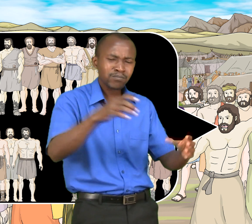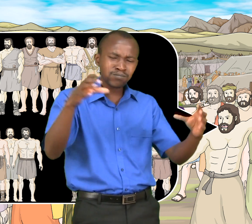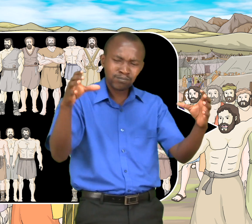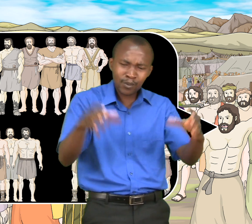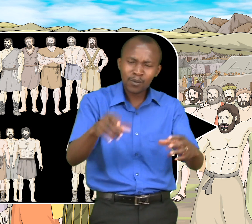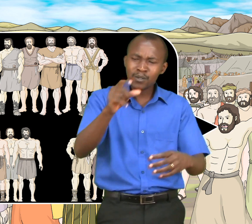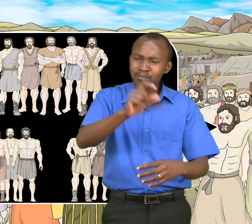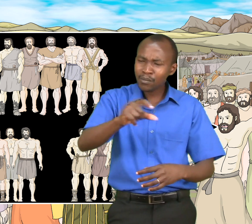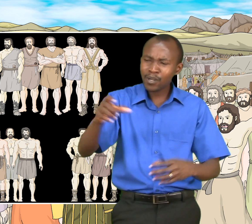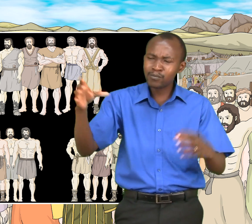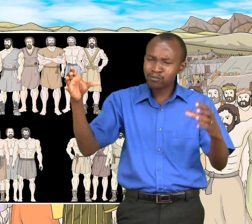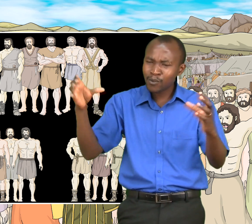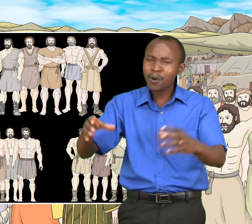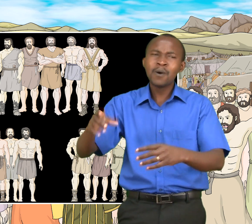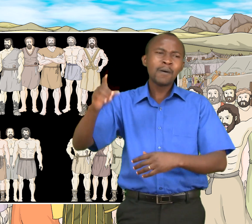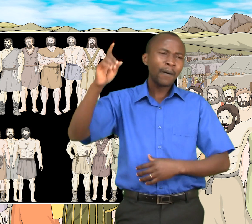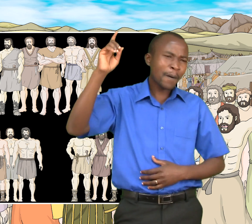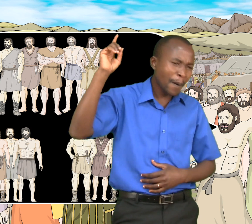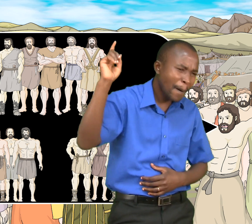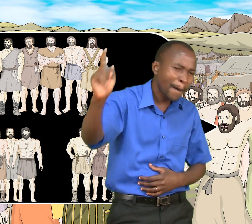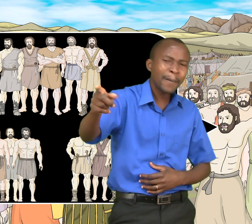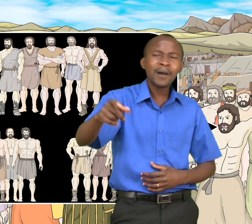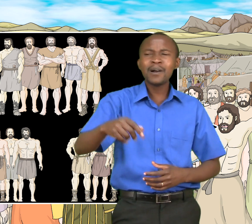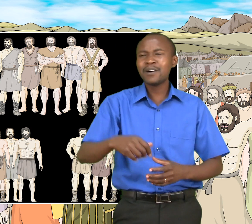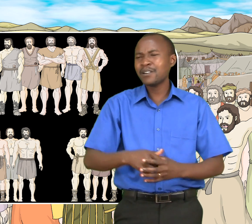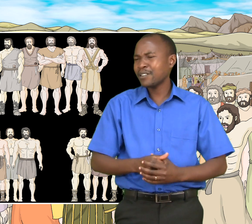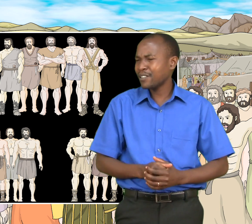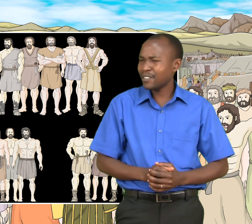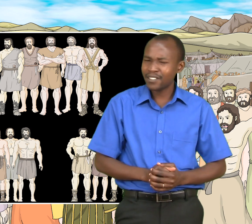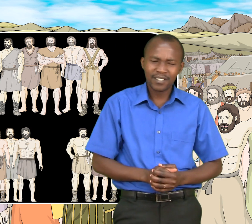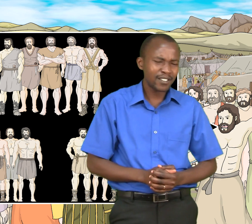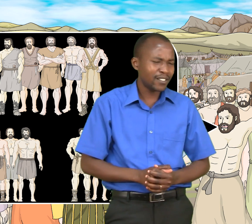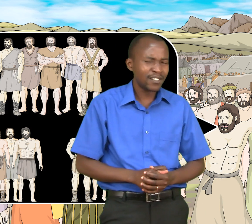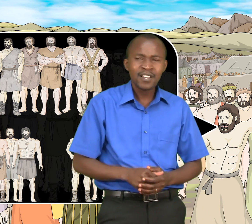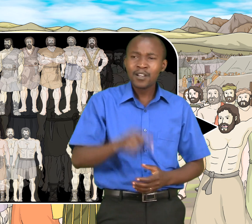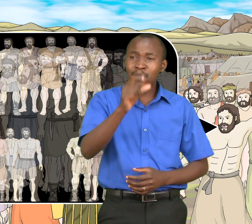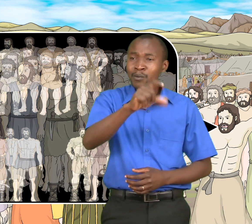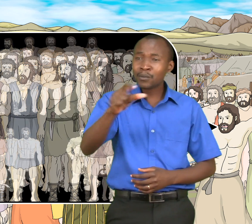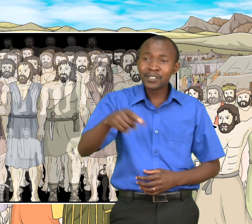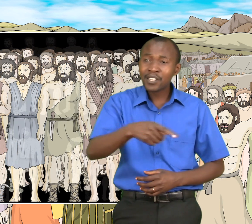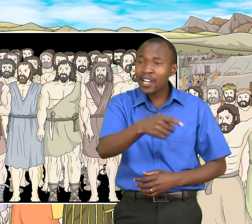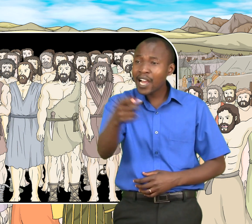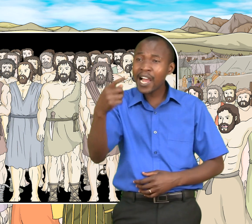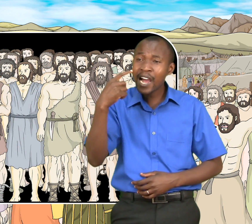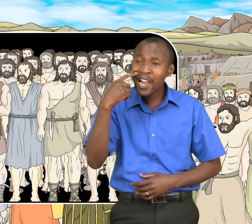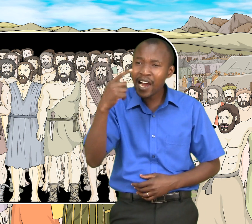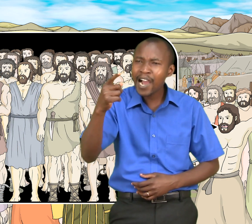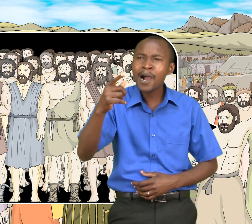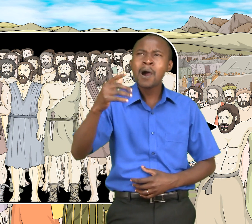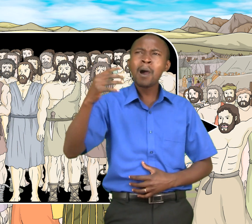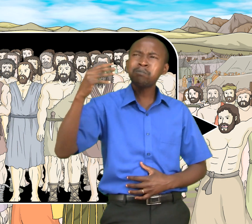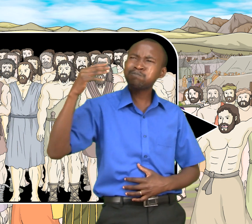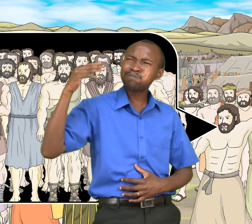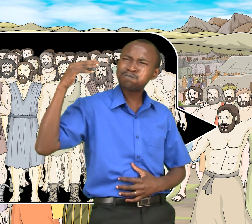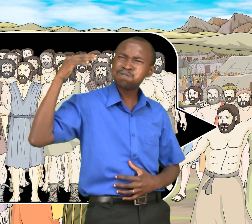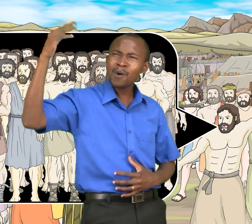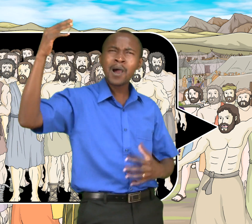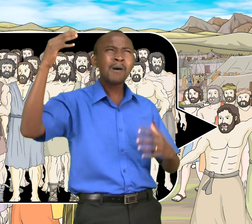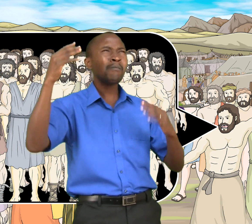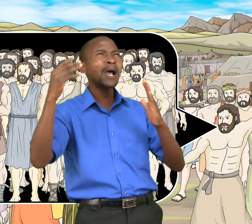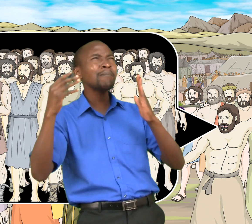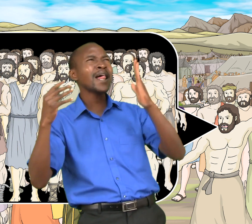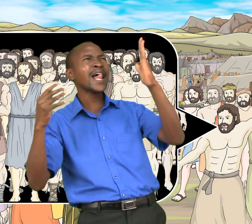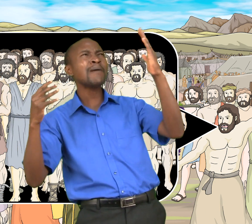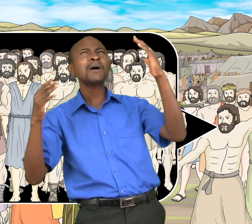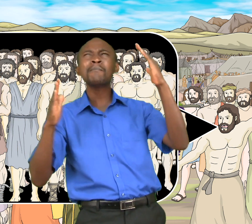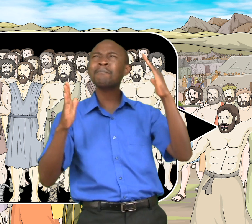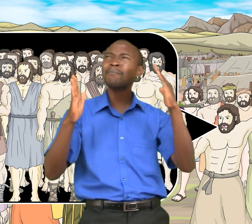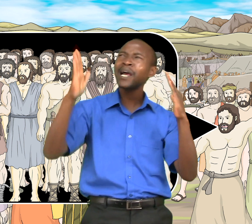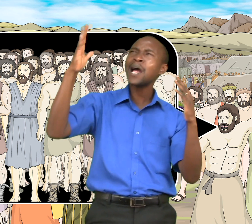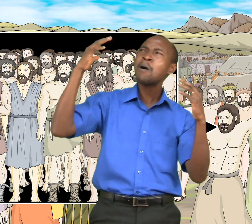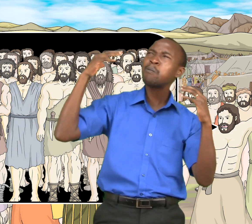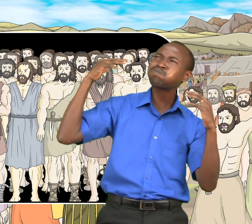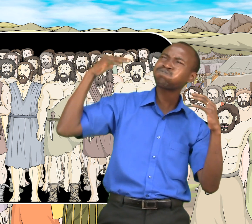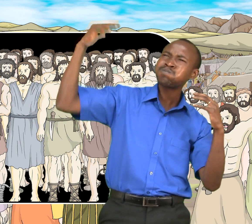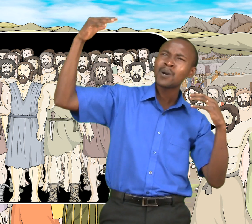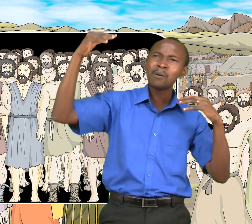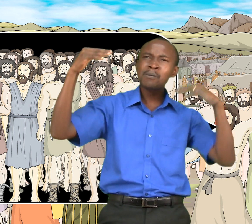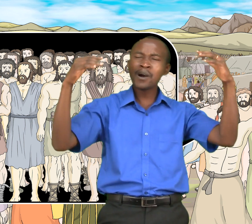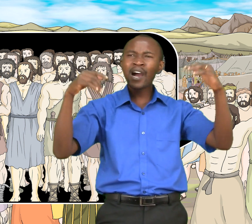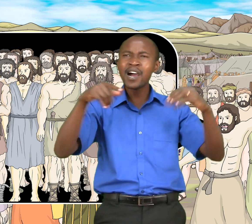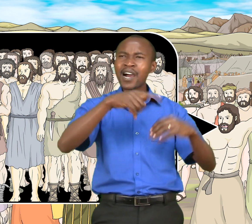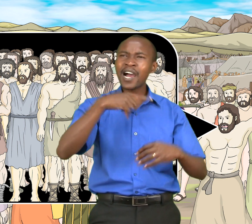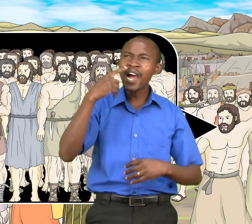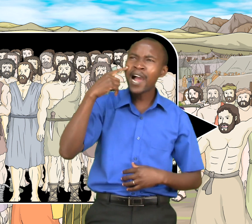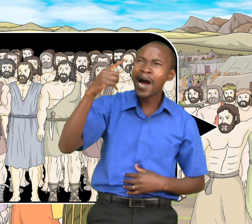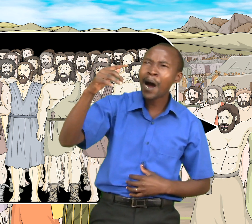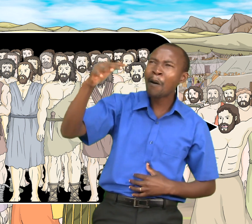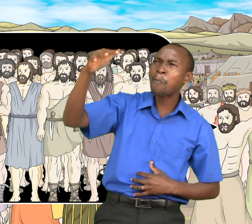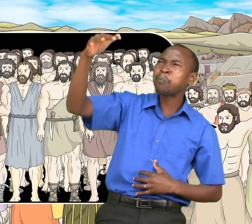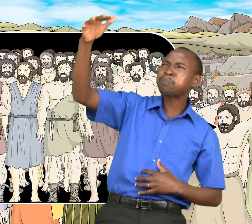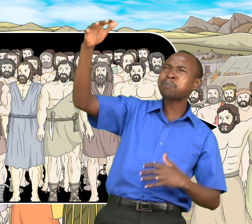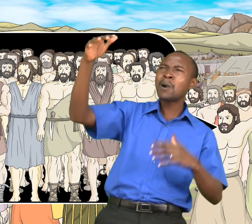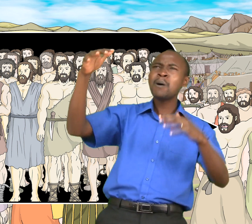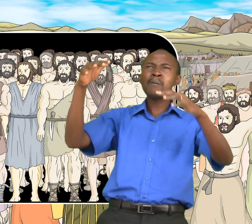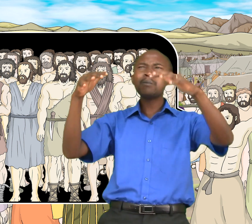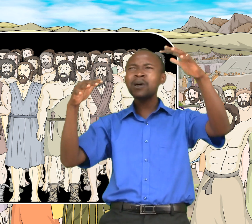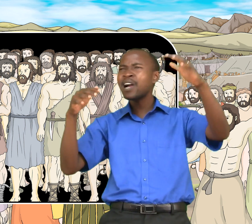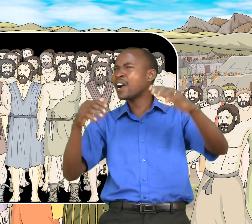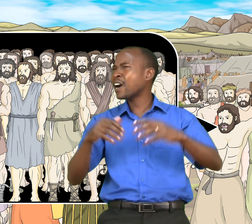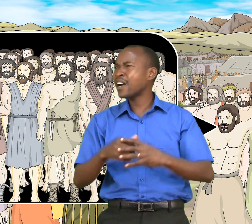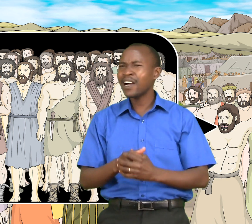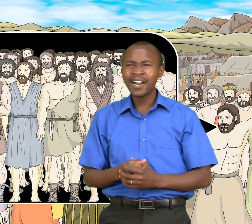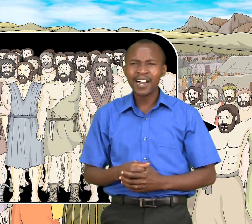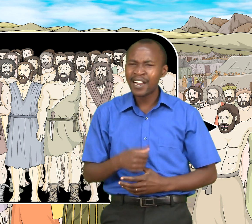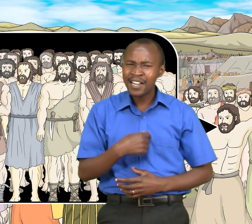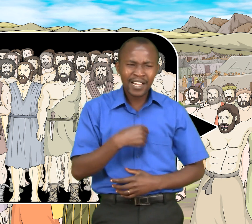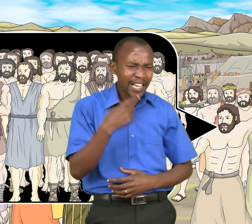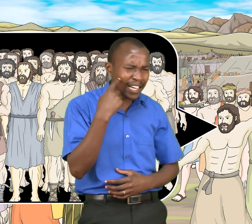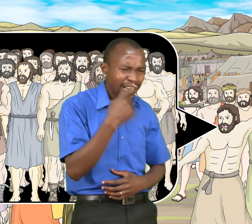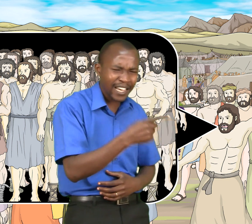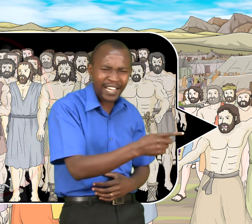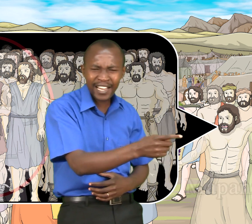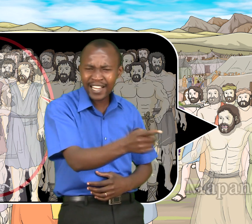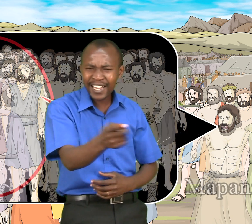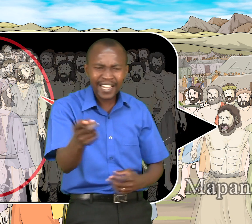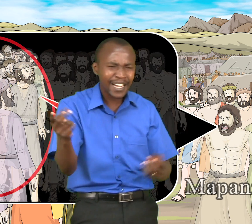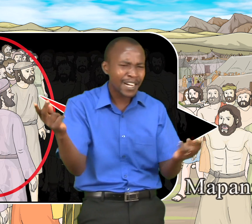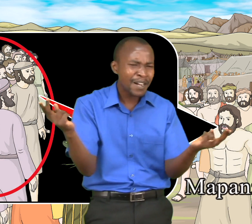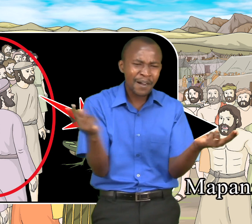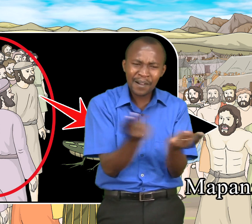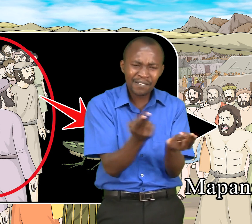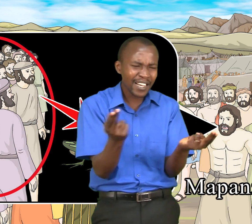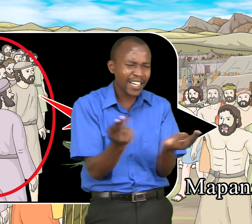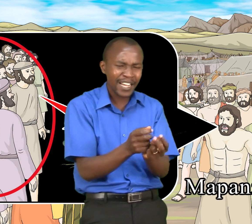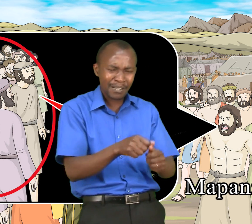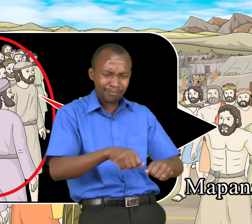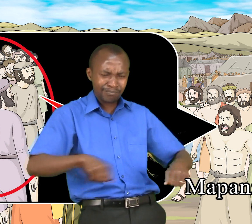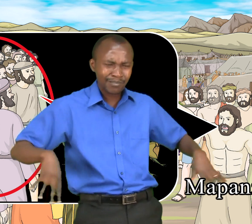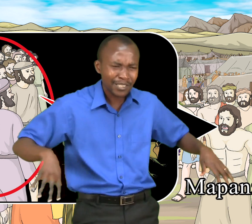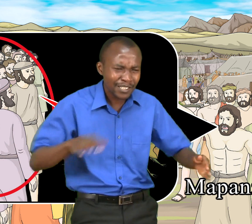We even saw the Nephilim there—the descendants of Anak that come from the Nephilim!